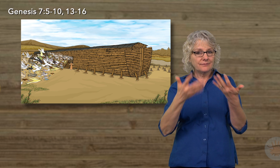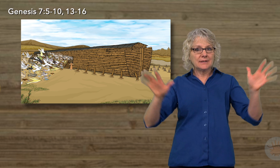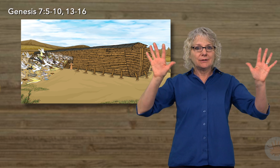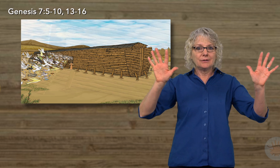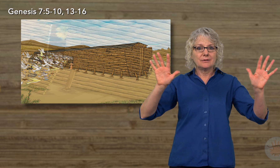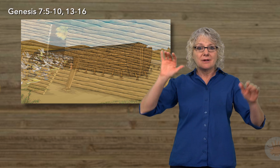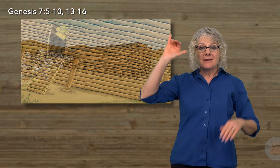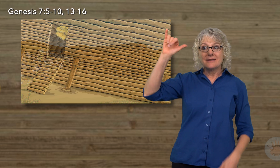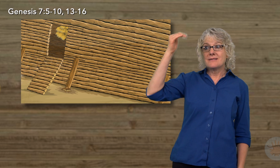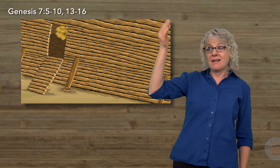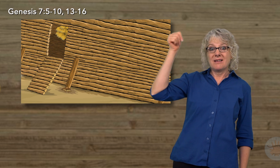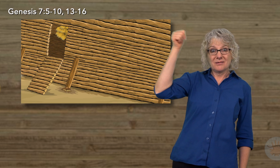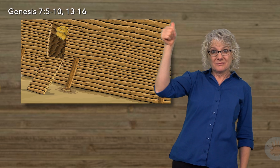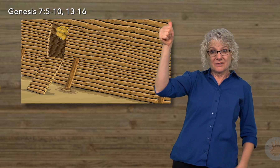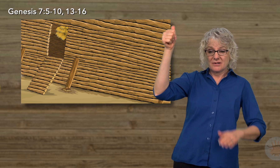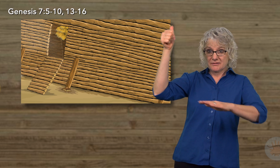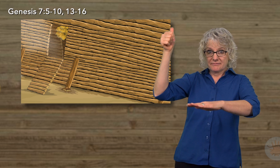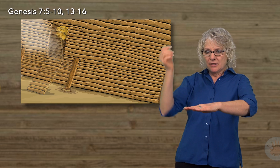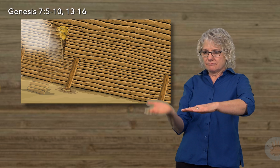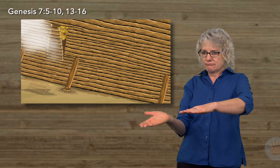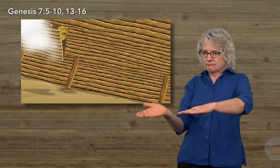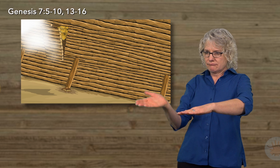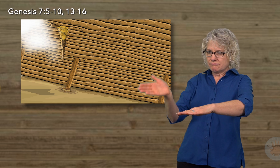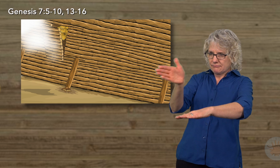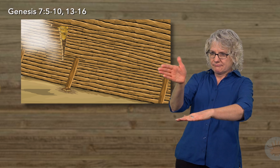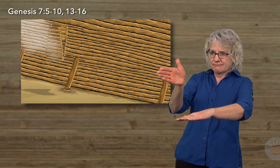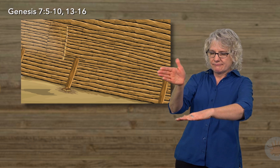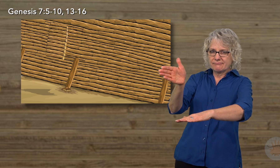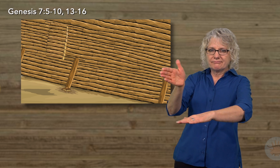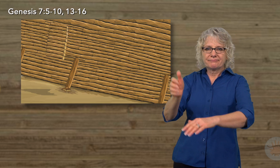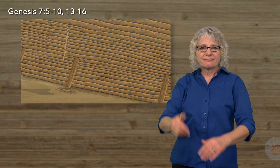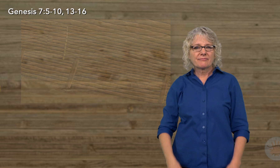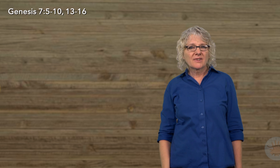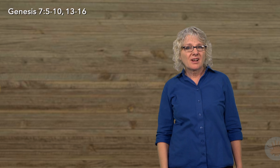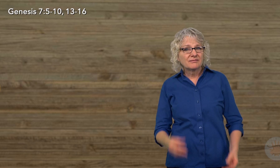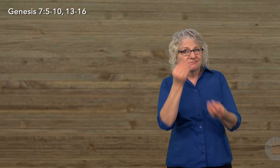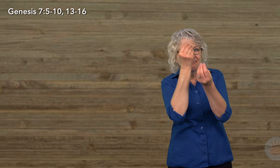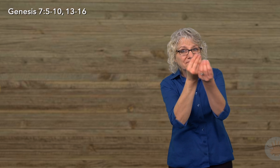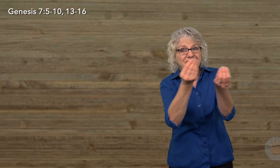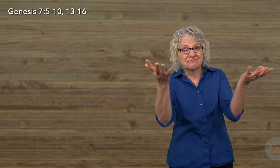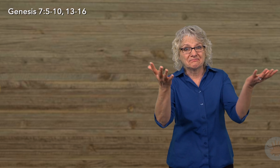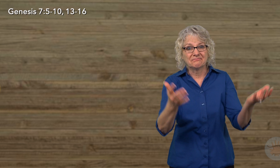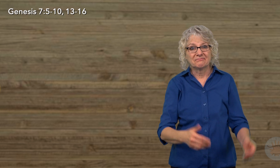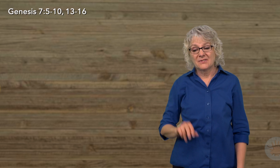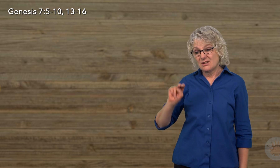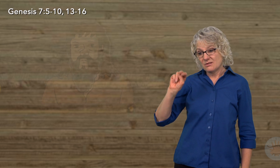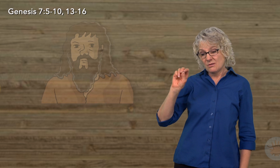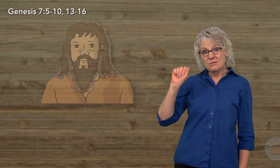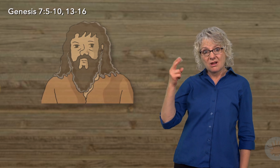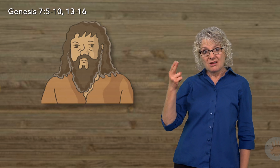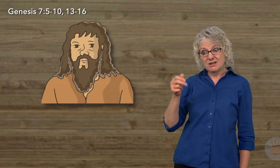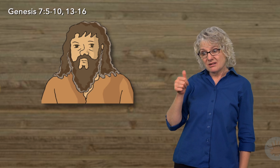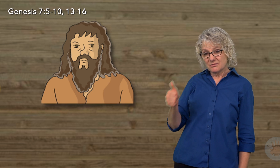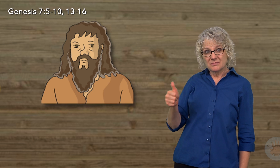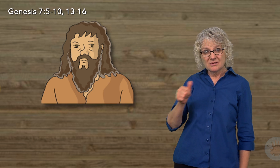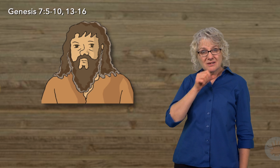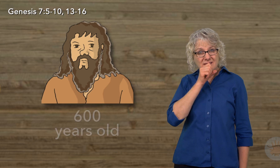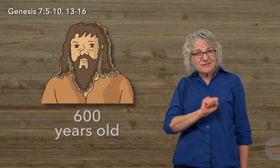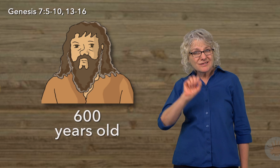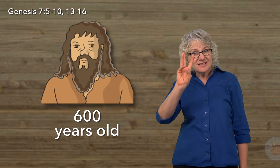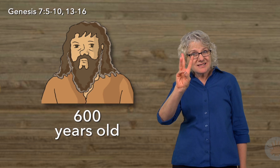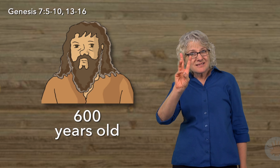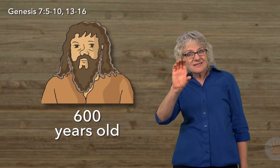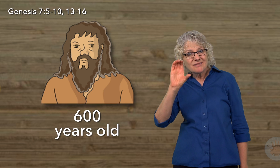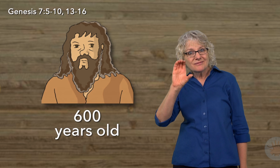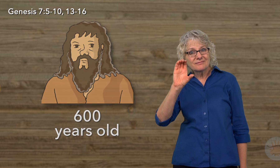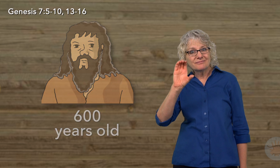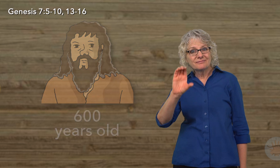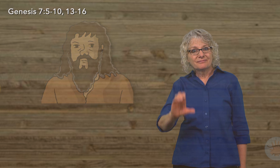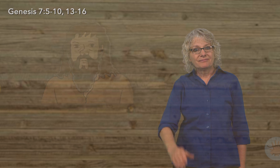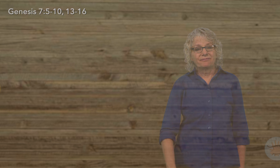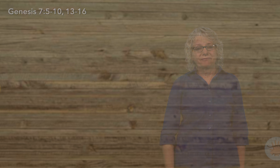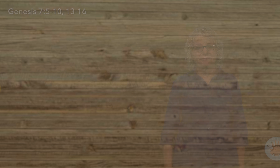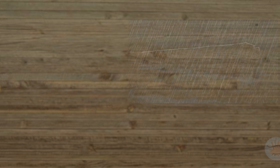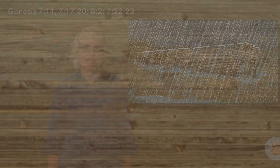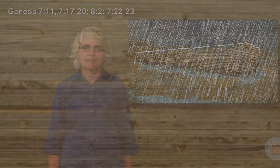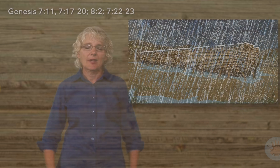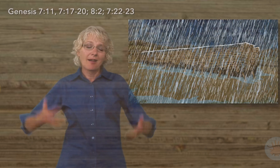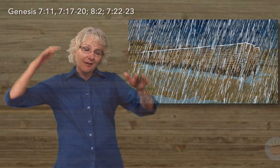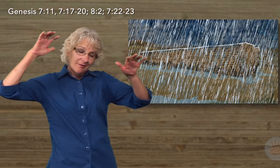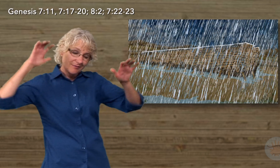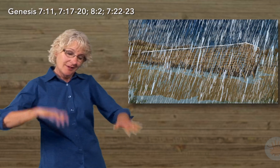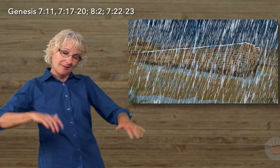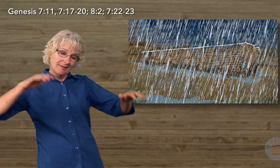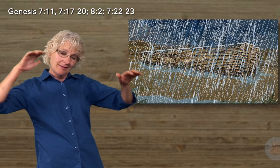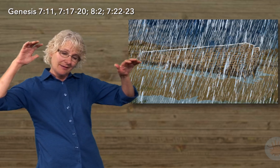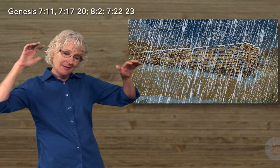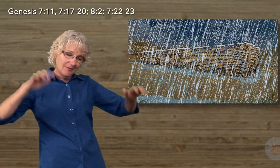Then the LORD shut him in.